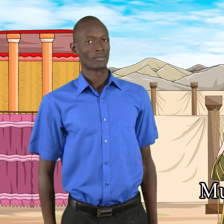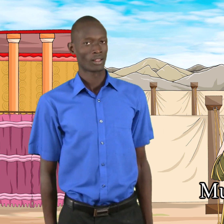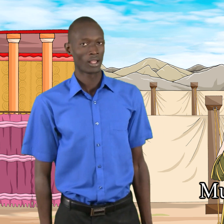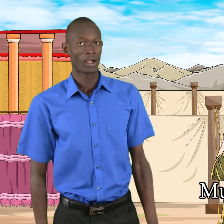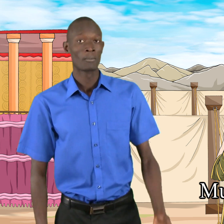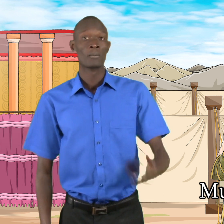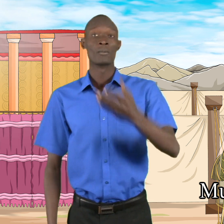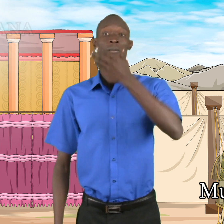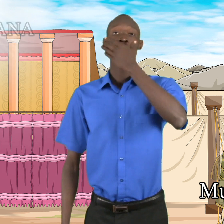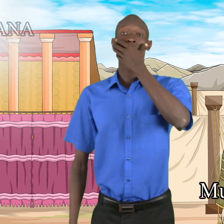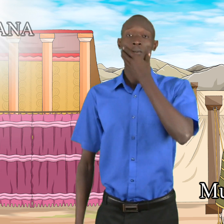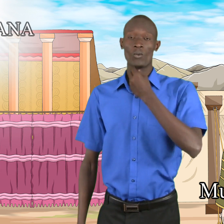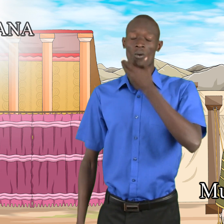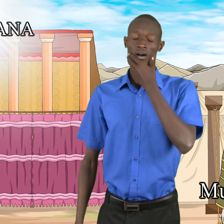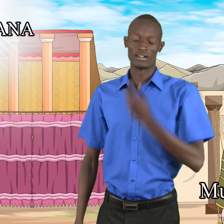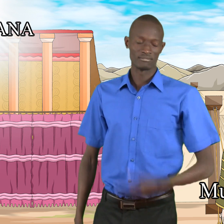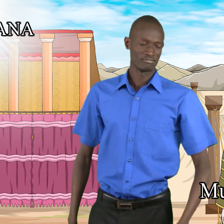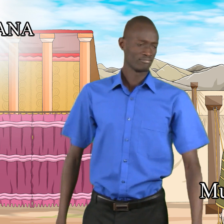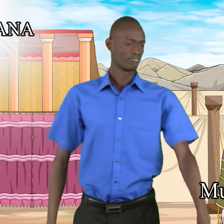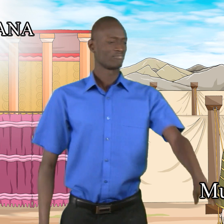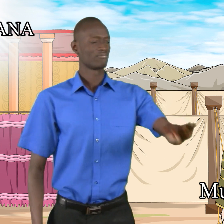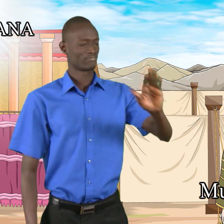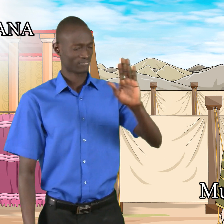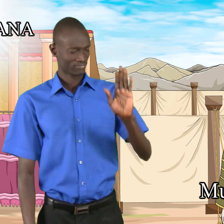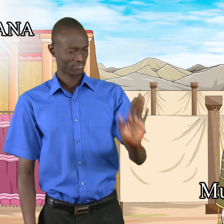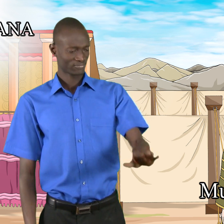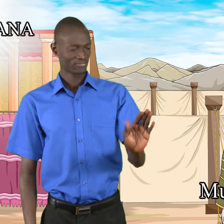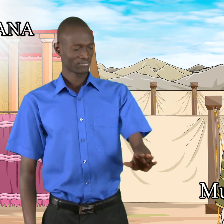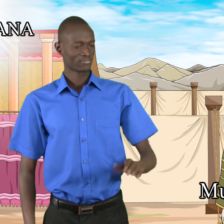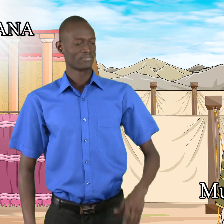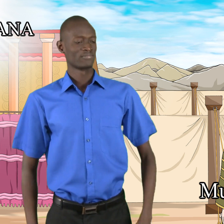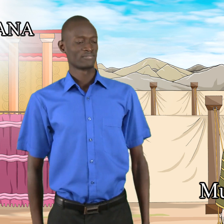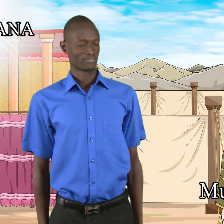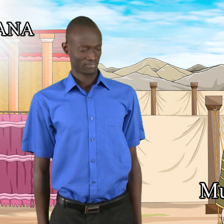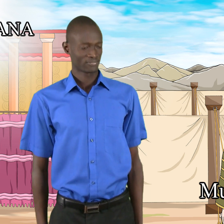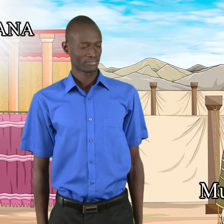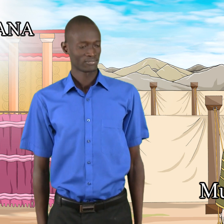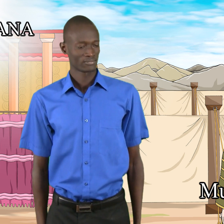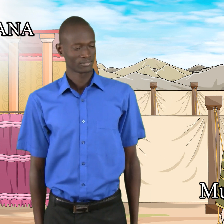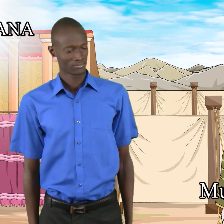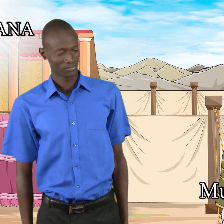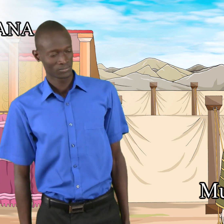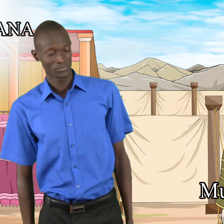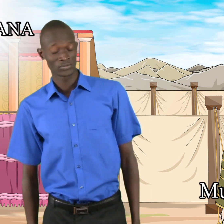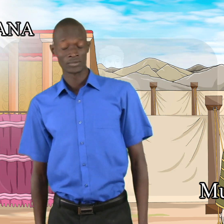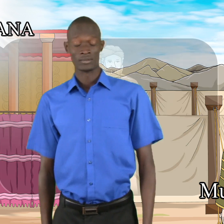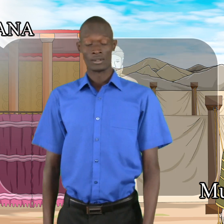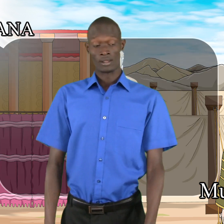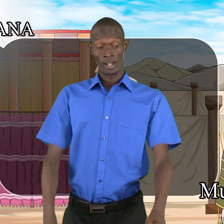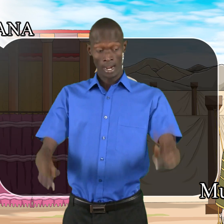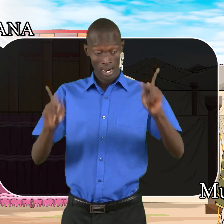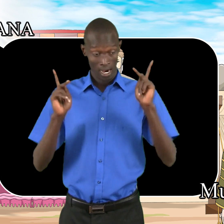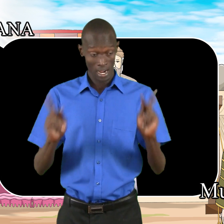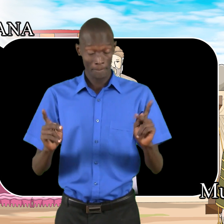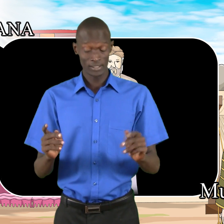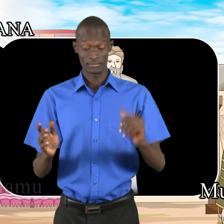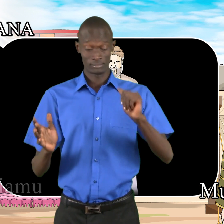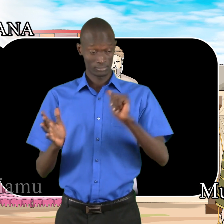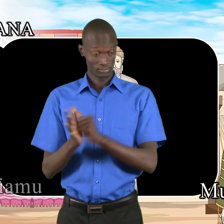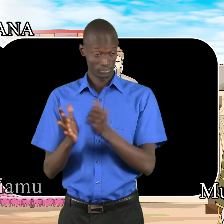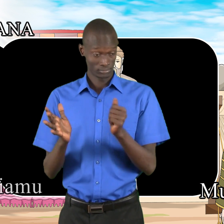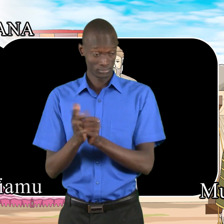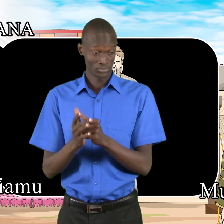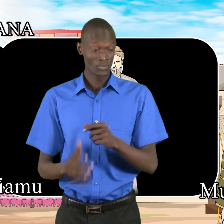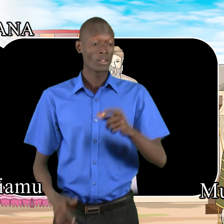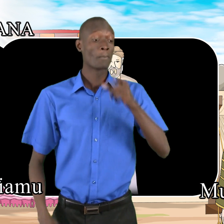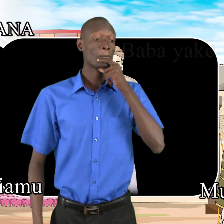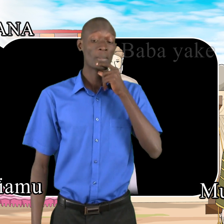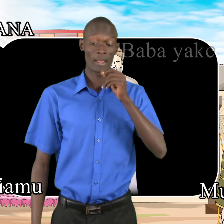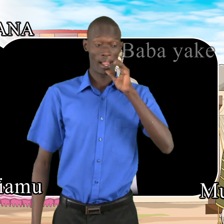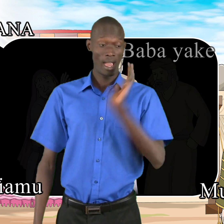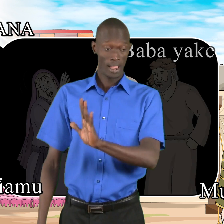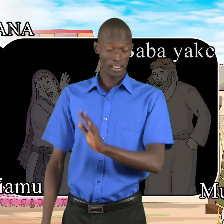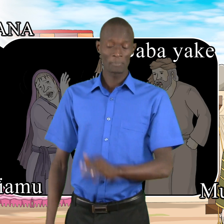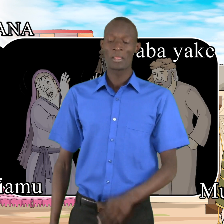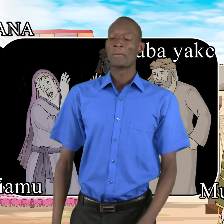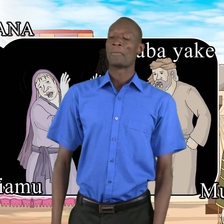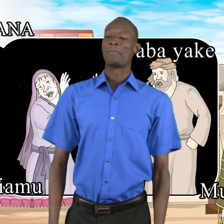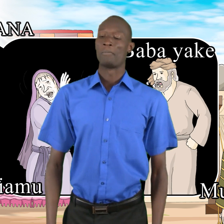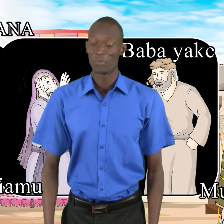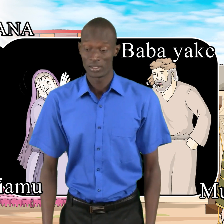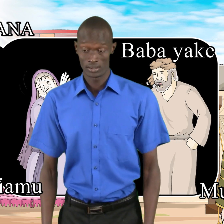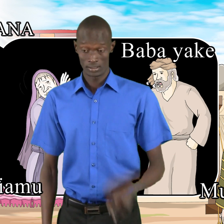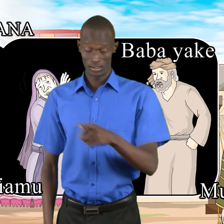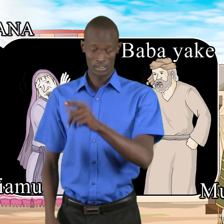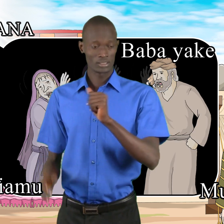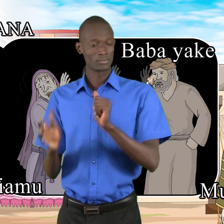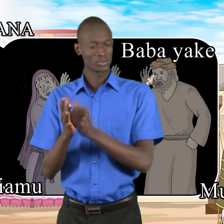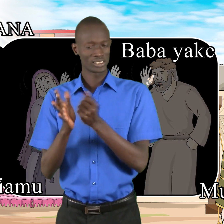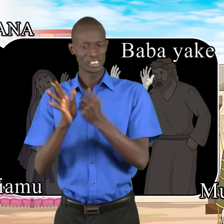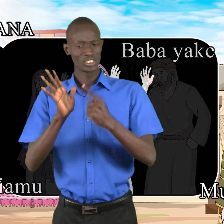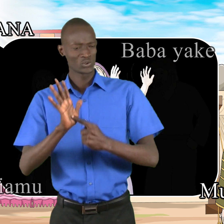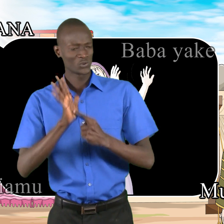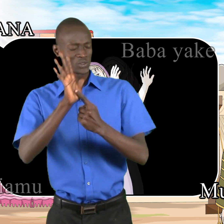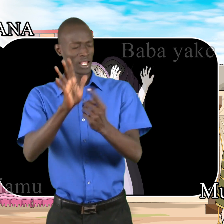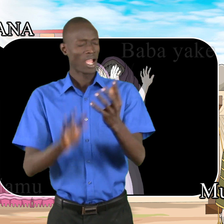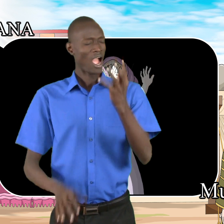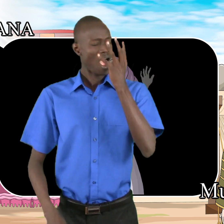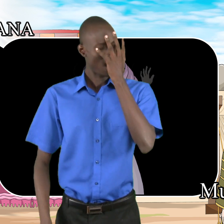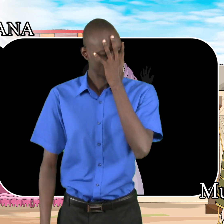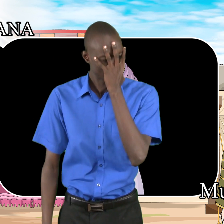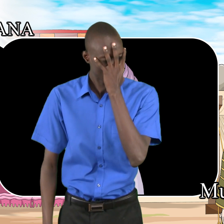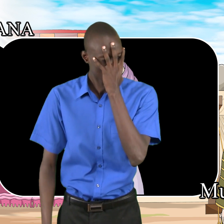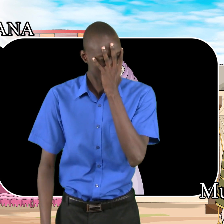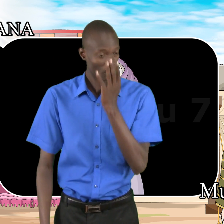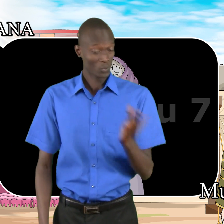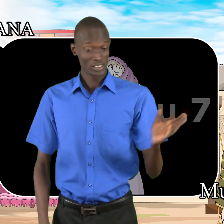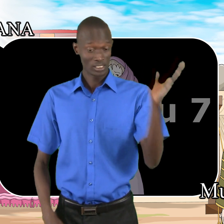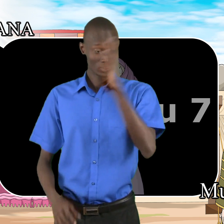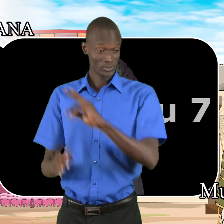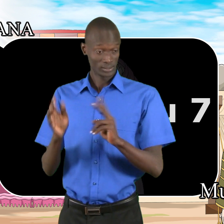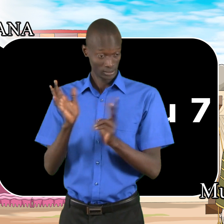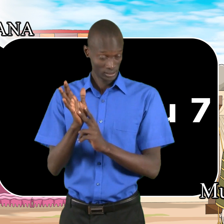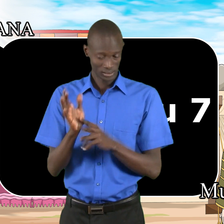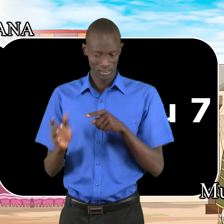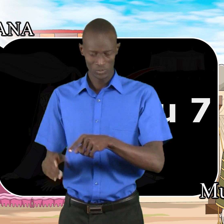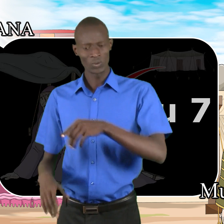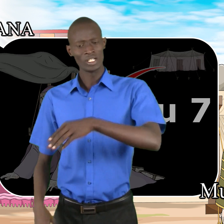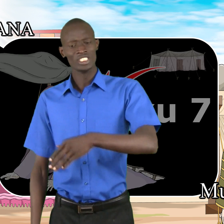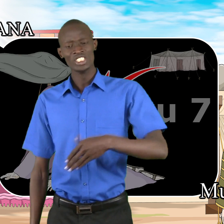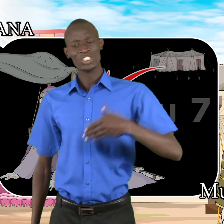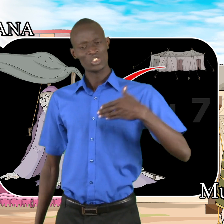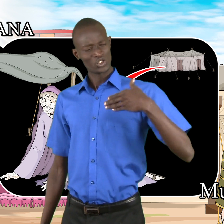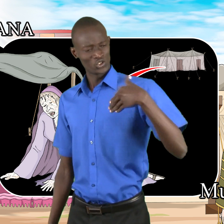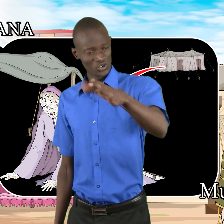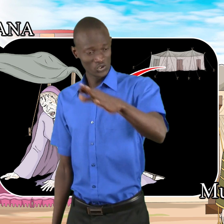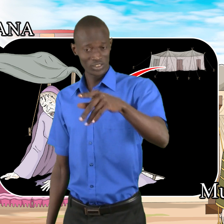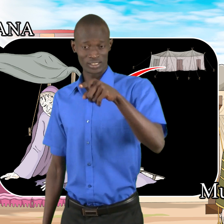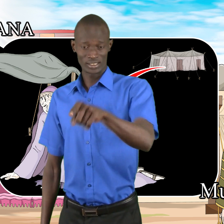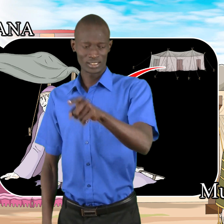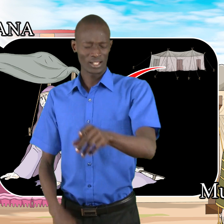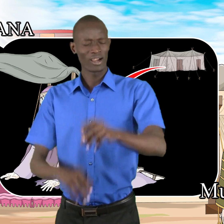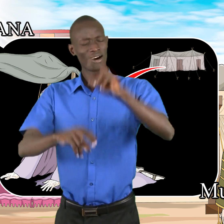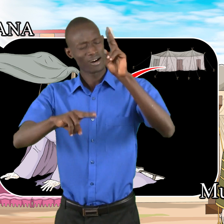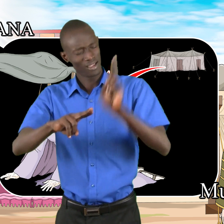But the LORD answered Moses, “If her father had but spit in her face, would she not have been in disgrace for seven days?